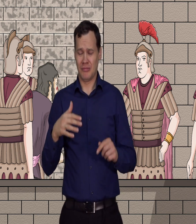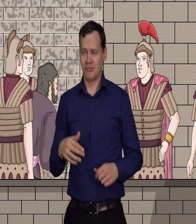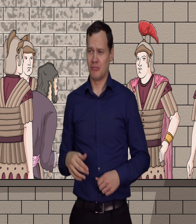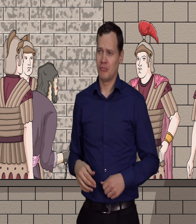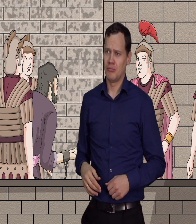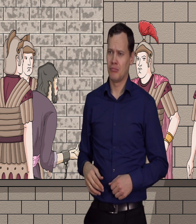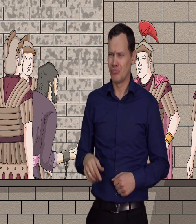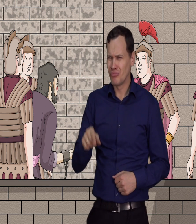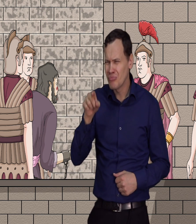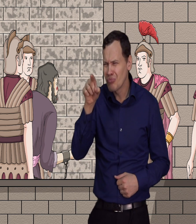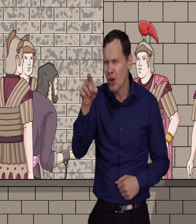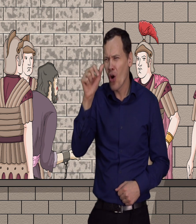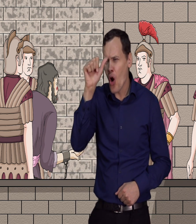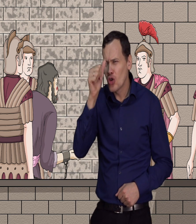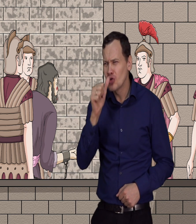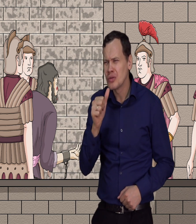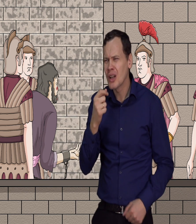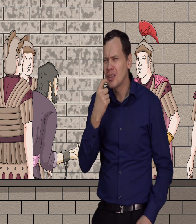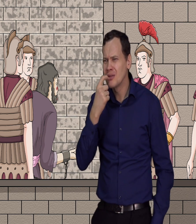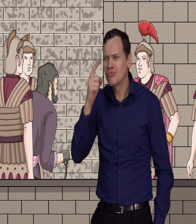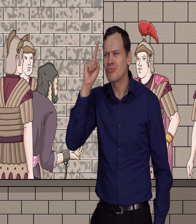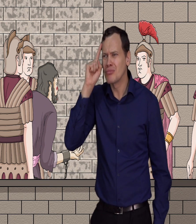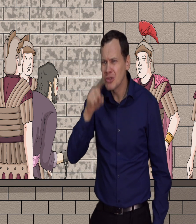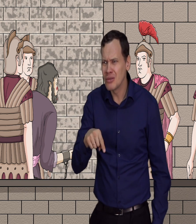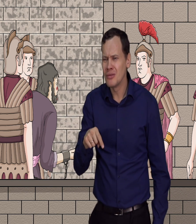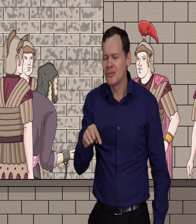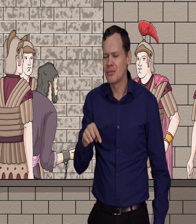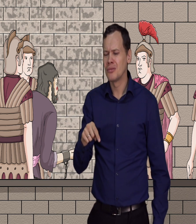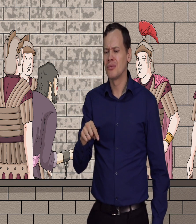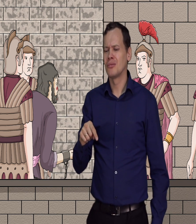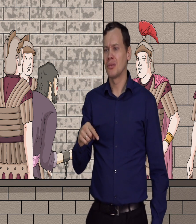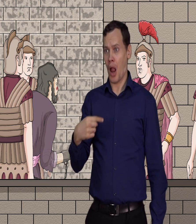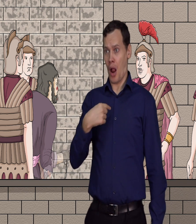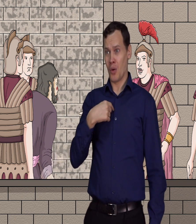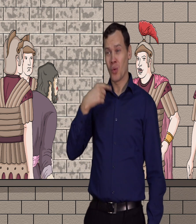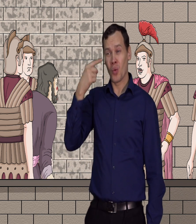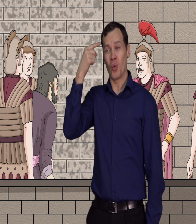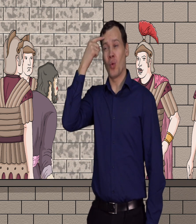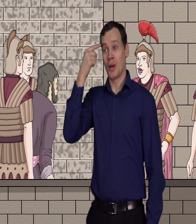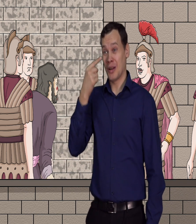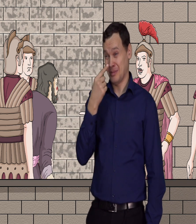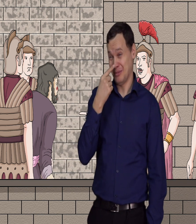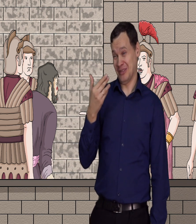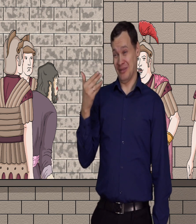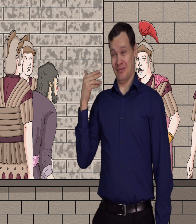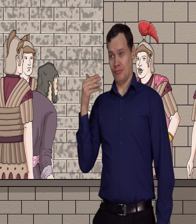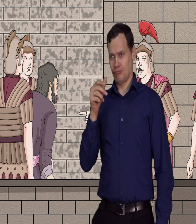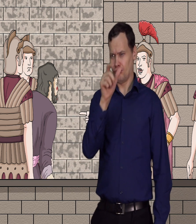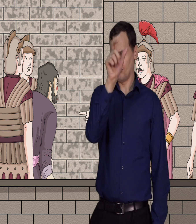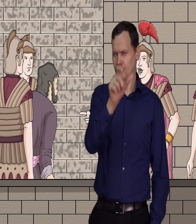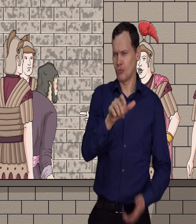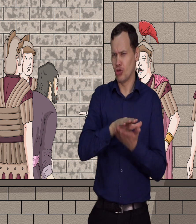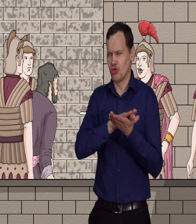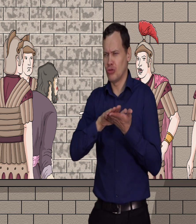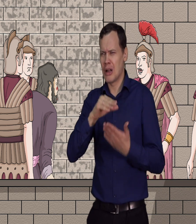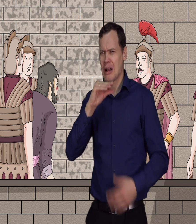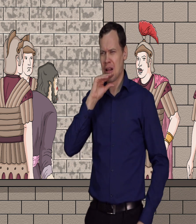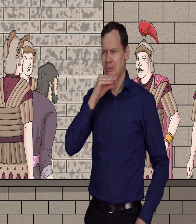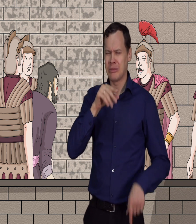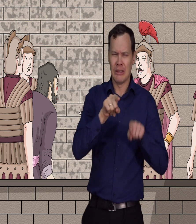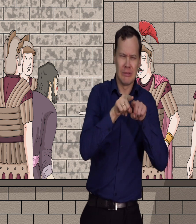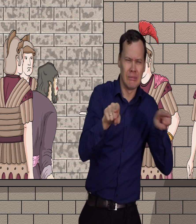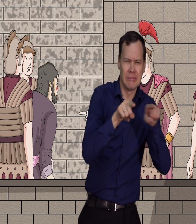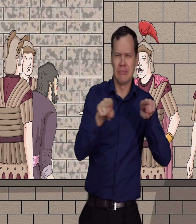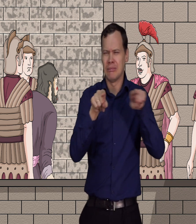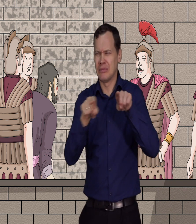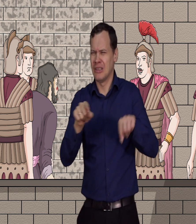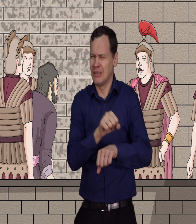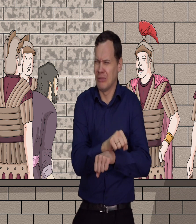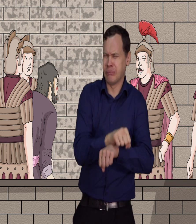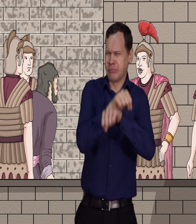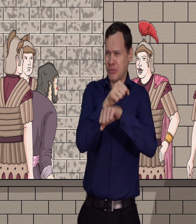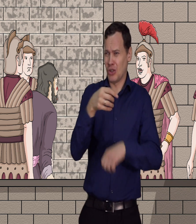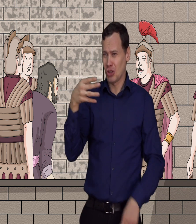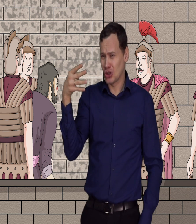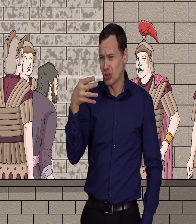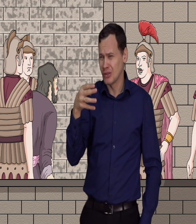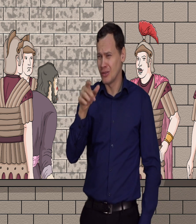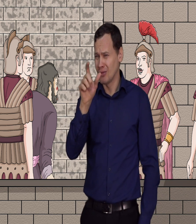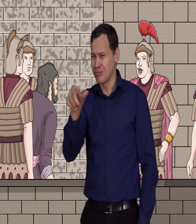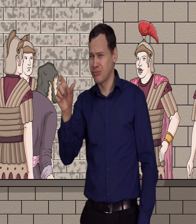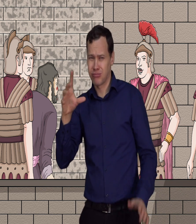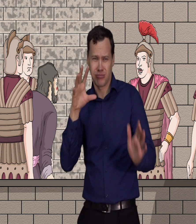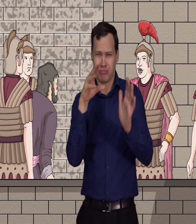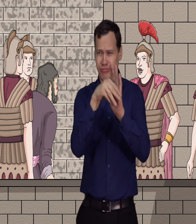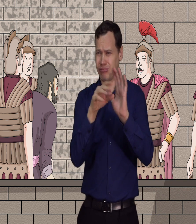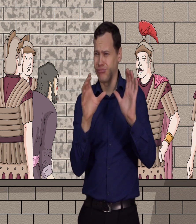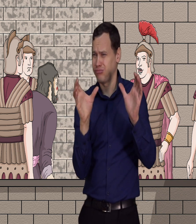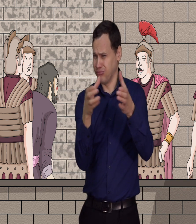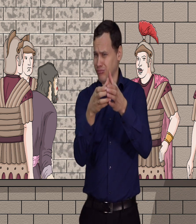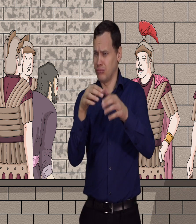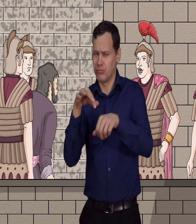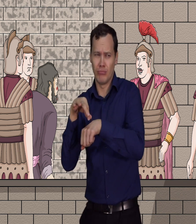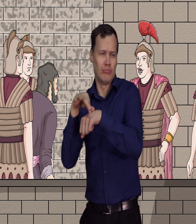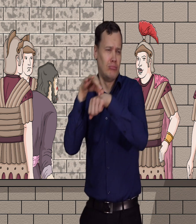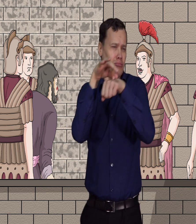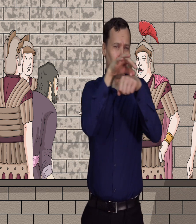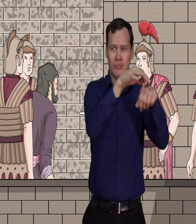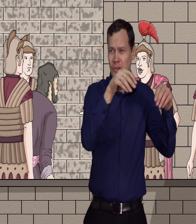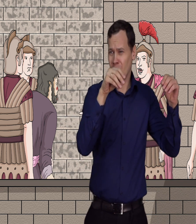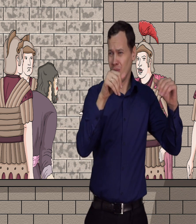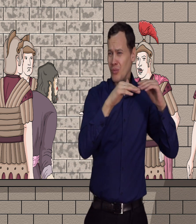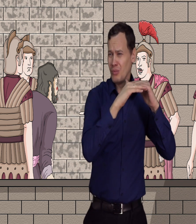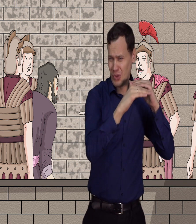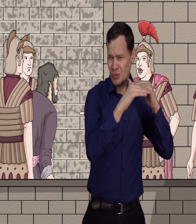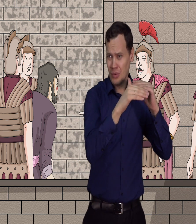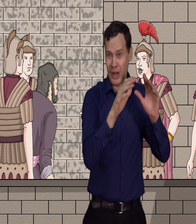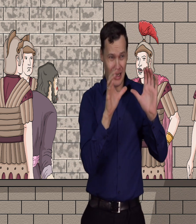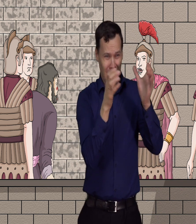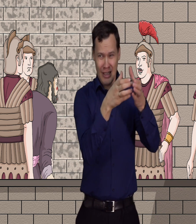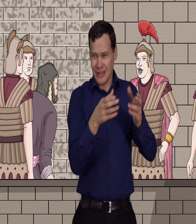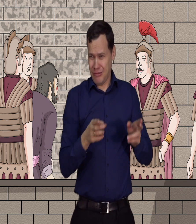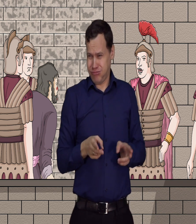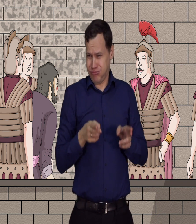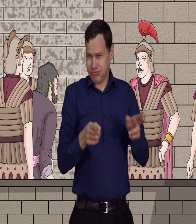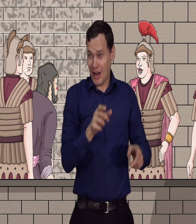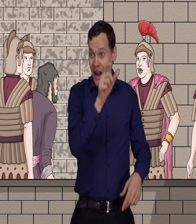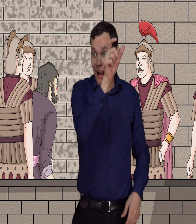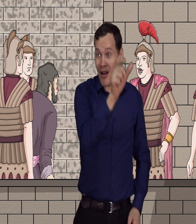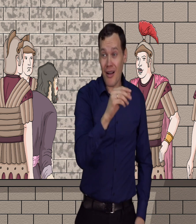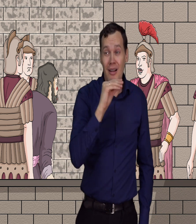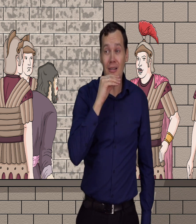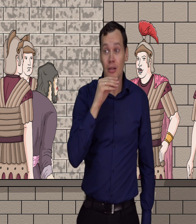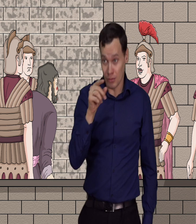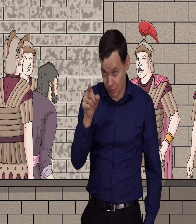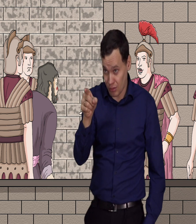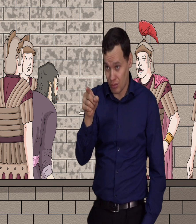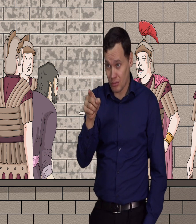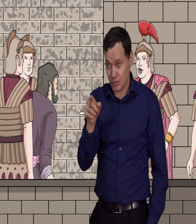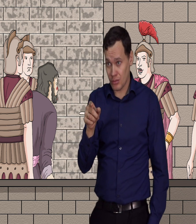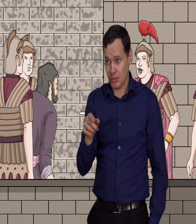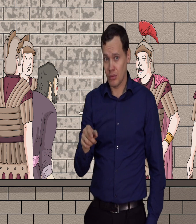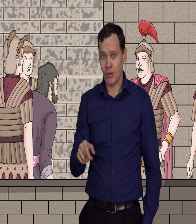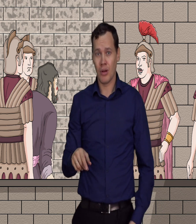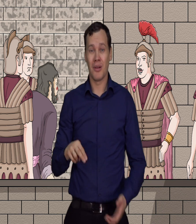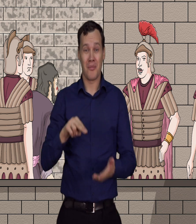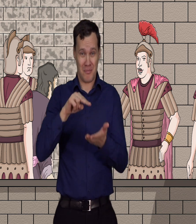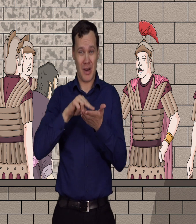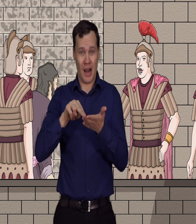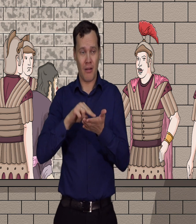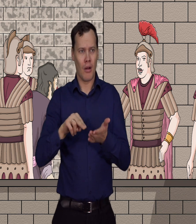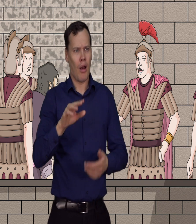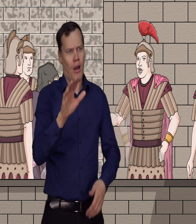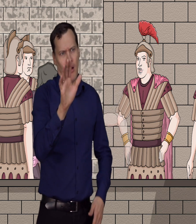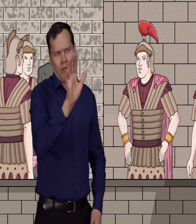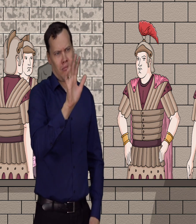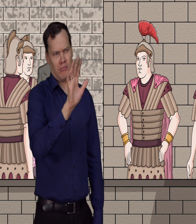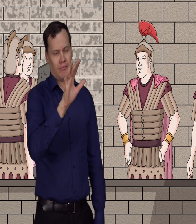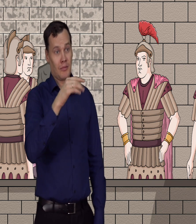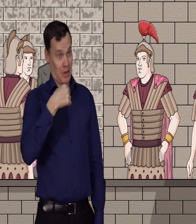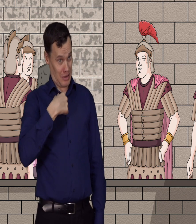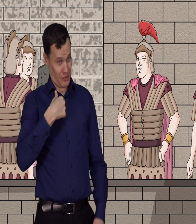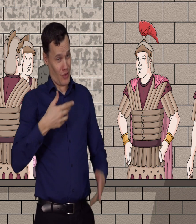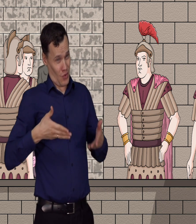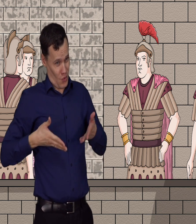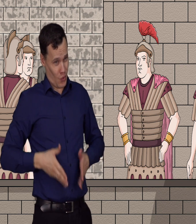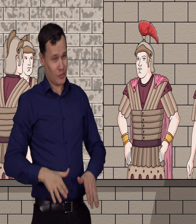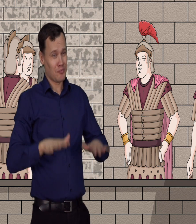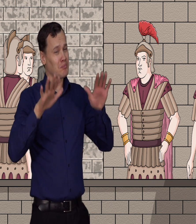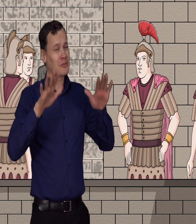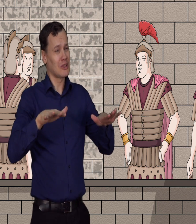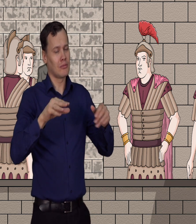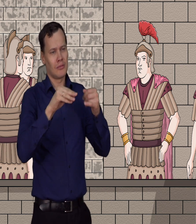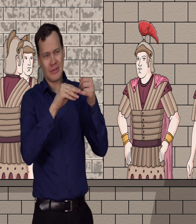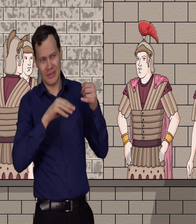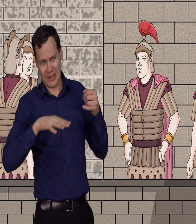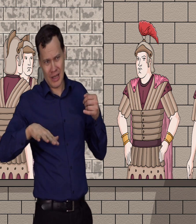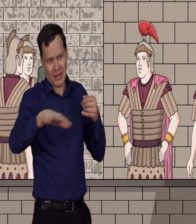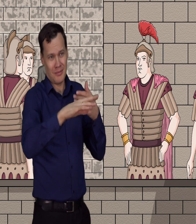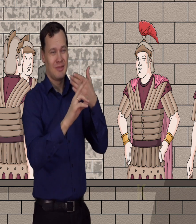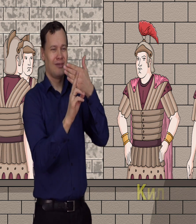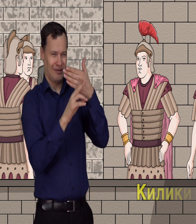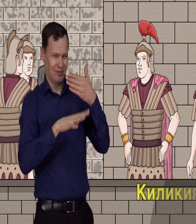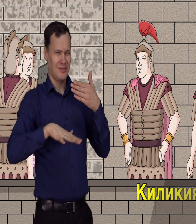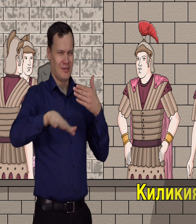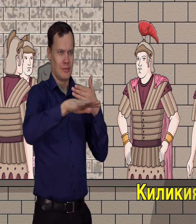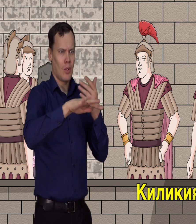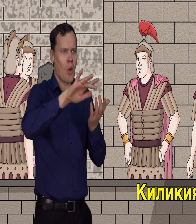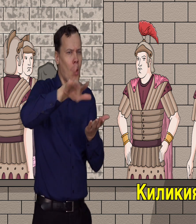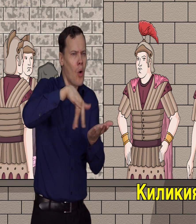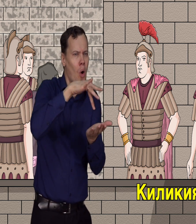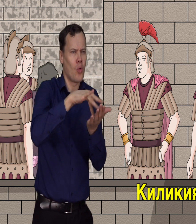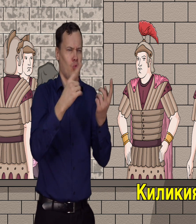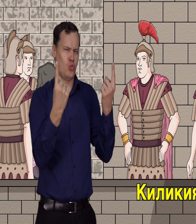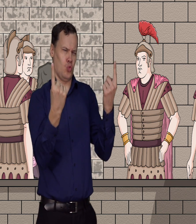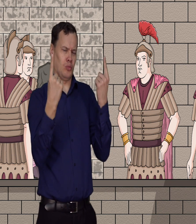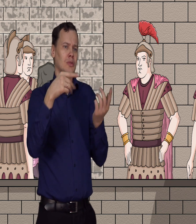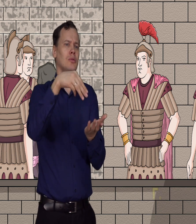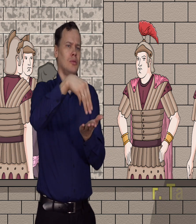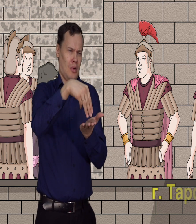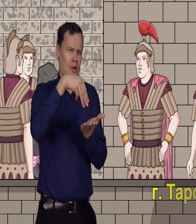“Aren’t you the Egyptian who incited a rebellion some time ago and led four thousand members of the ‘Assassins’ into the wilderness?”